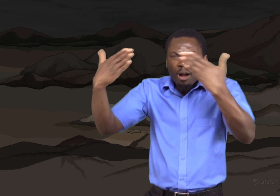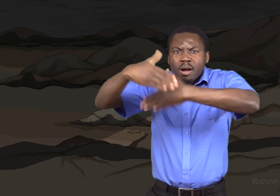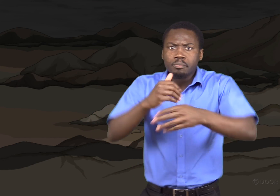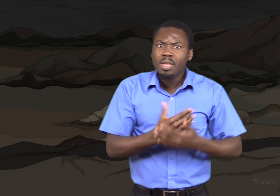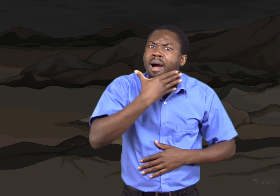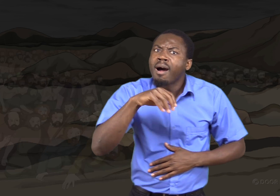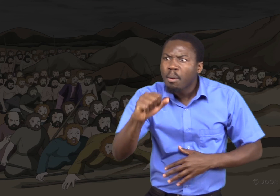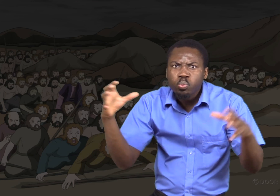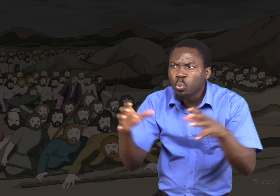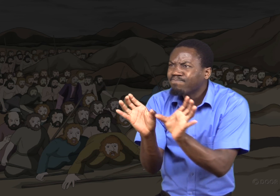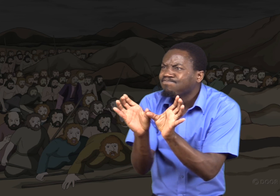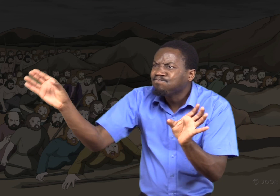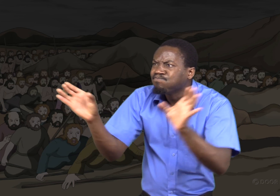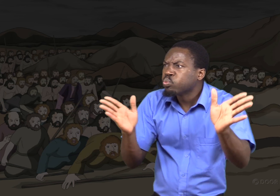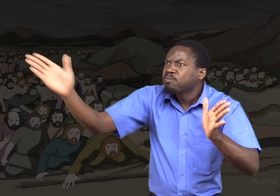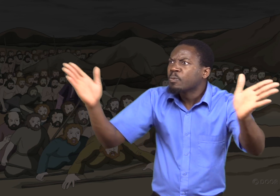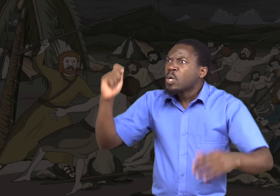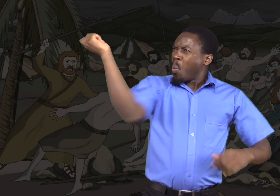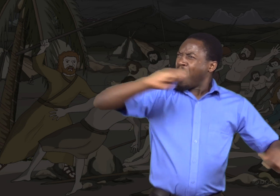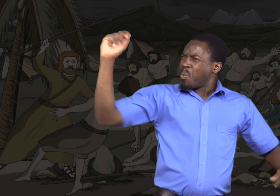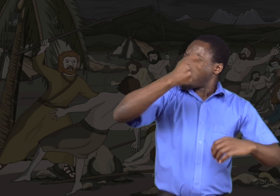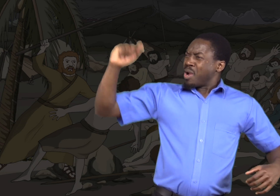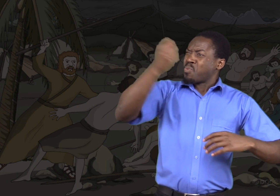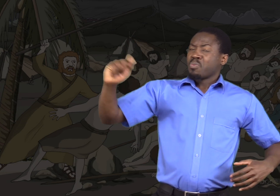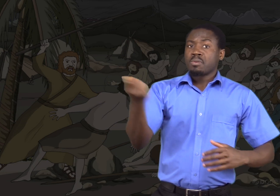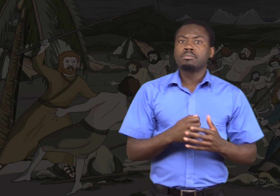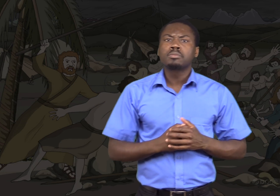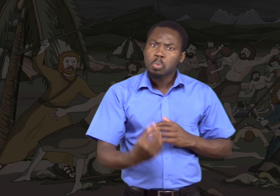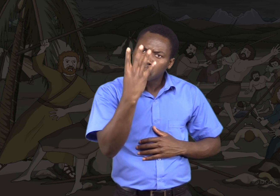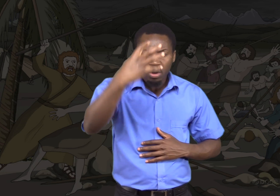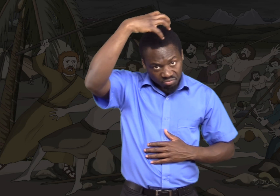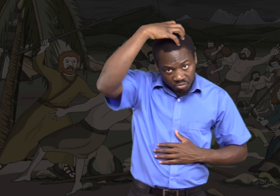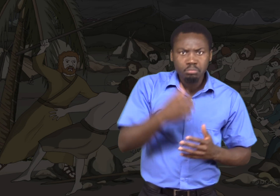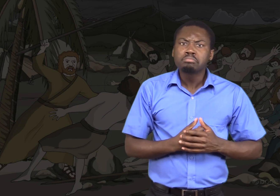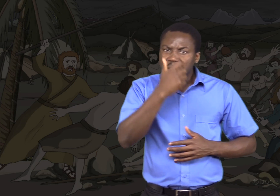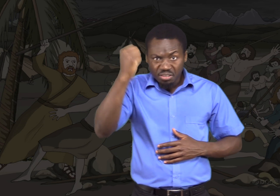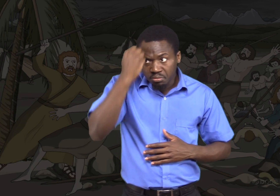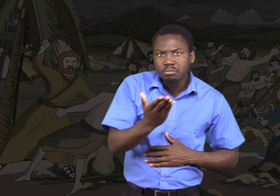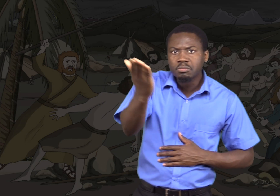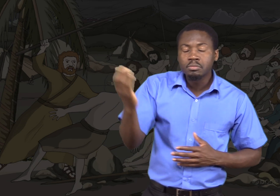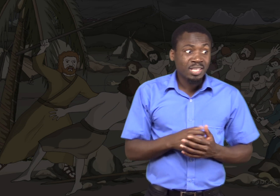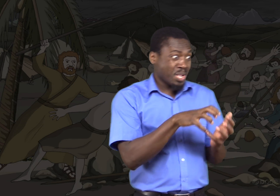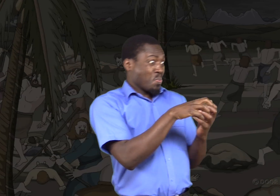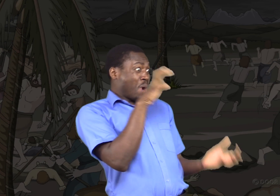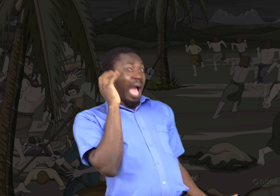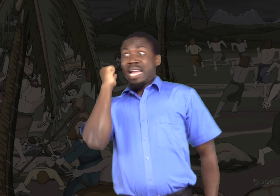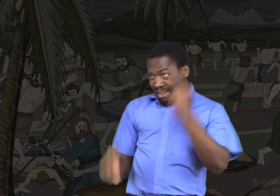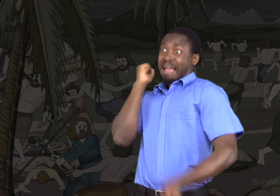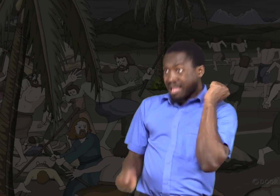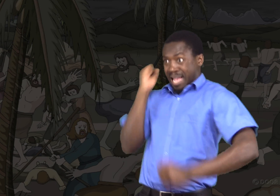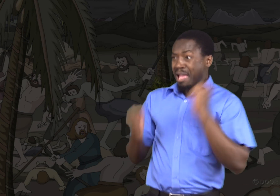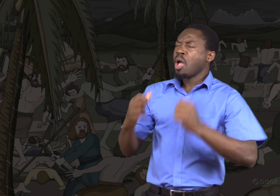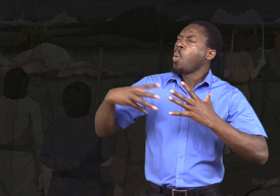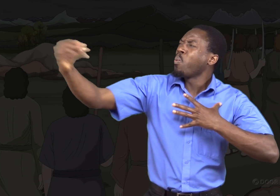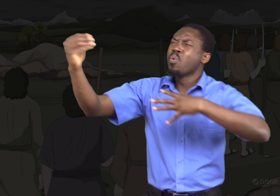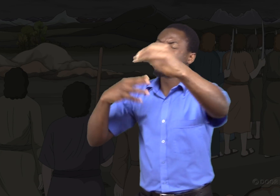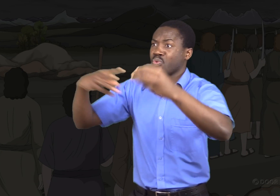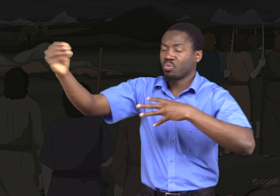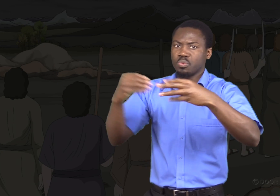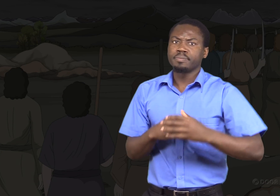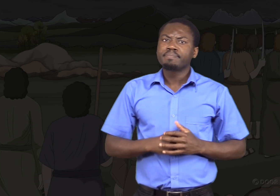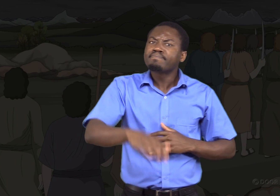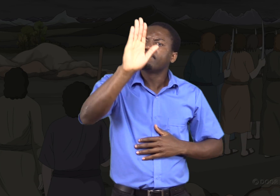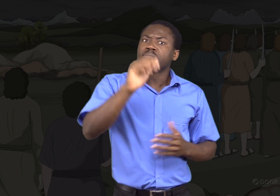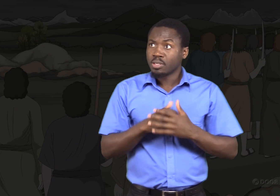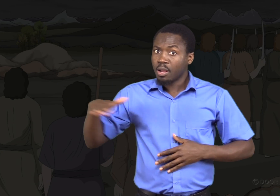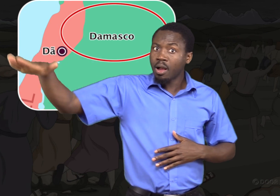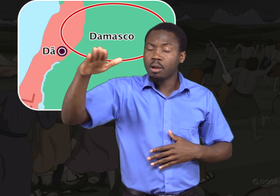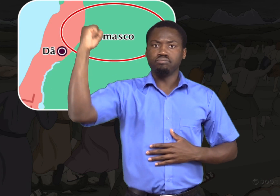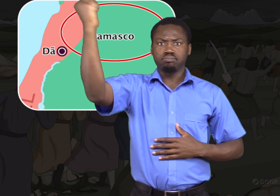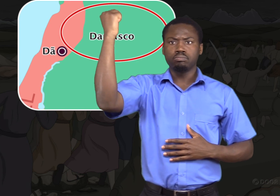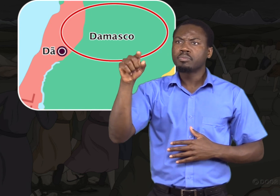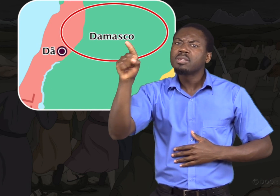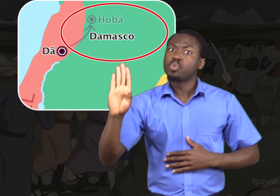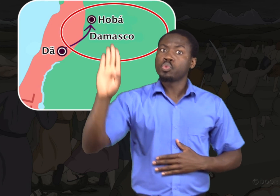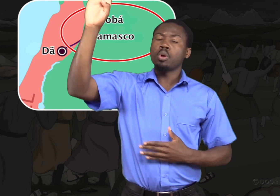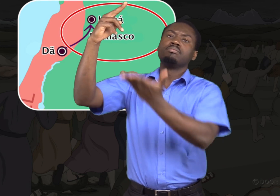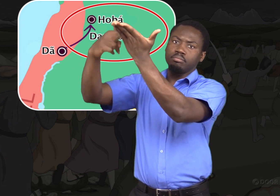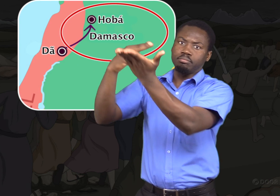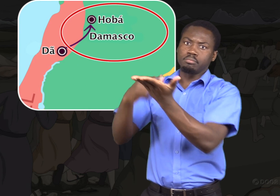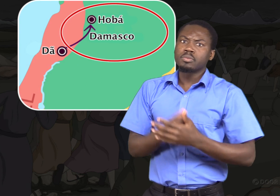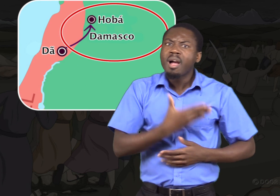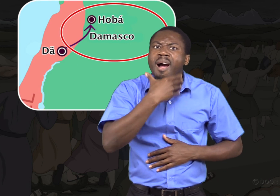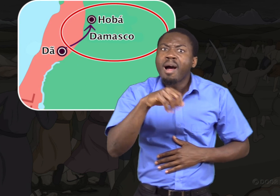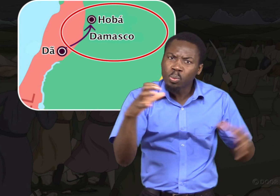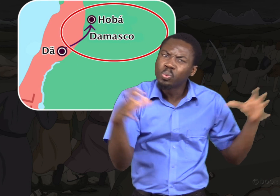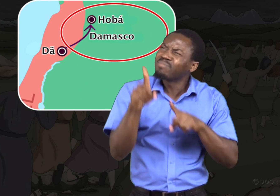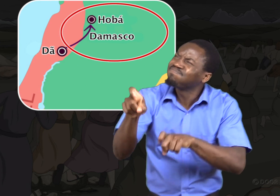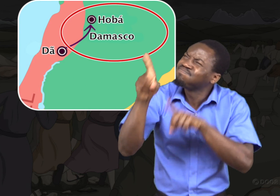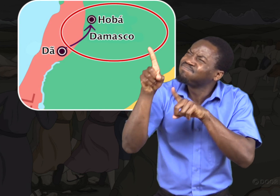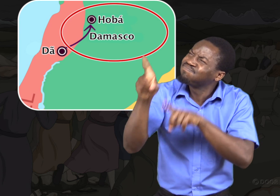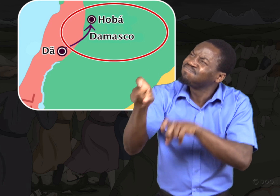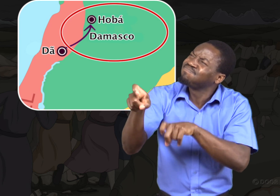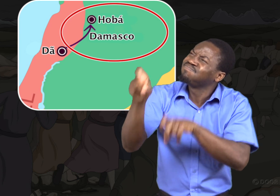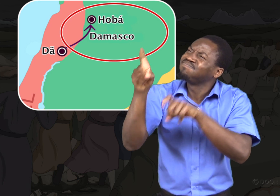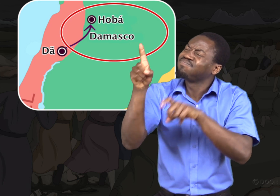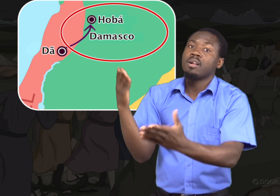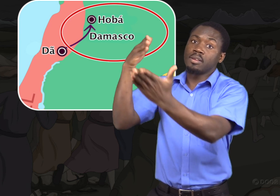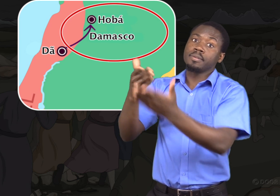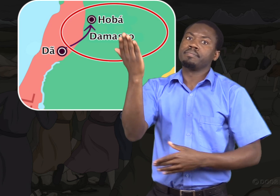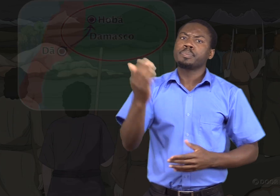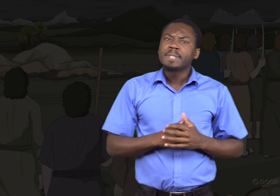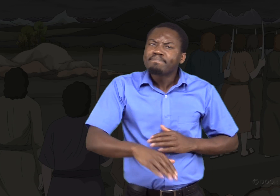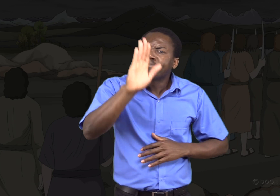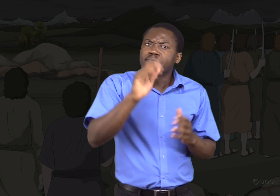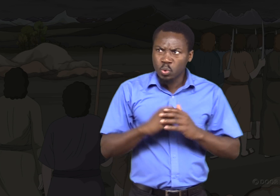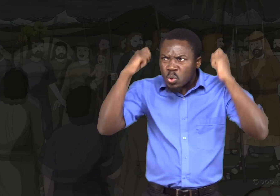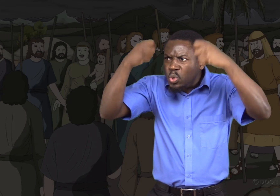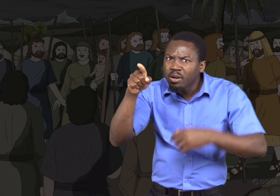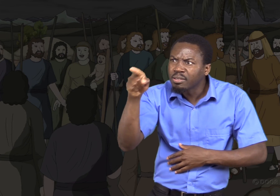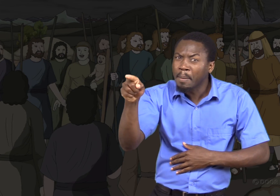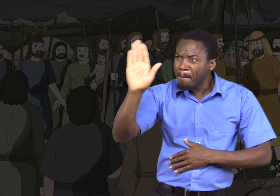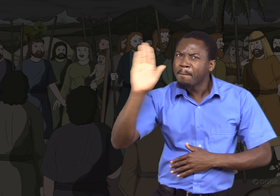During the night, Abram divided his forces and routed Chedorlaomer’s army, pursuing them as far as Hobah, north of Damascus.